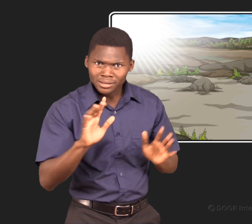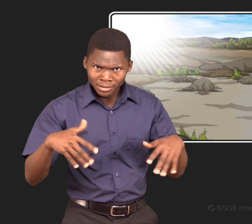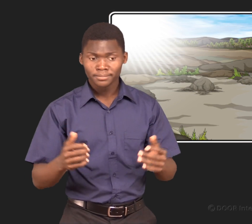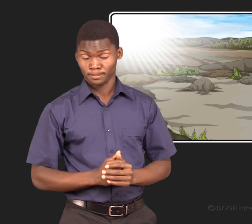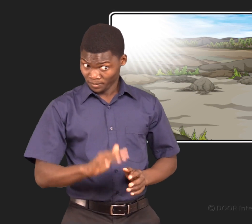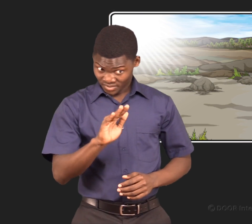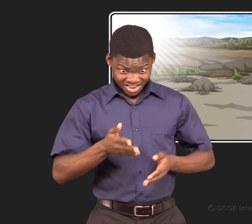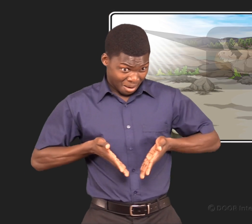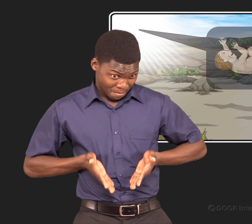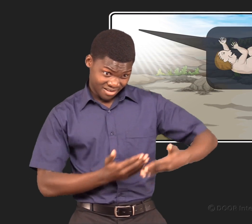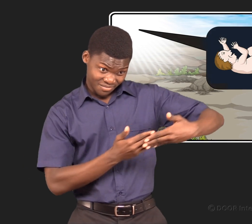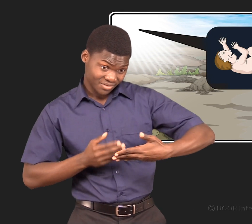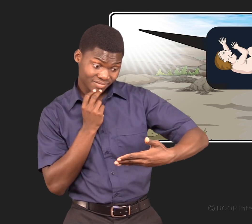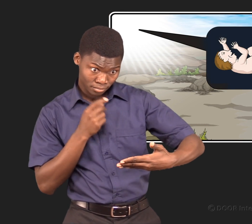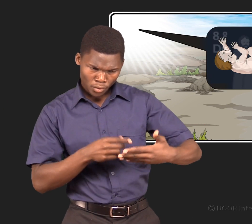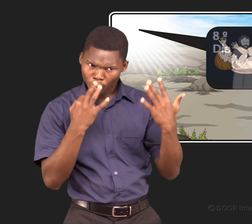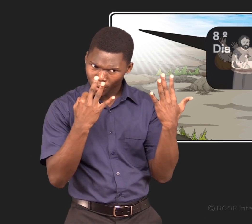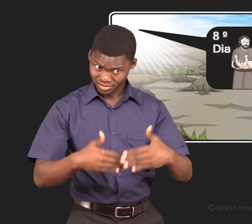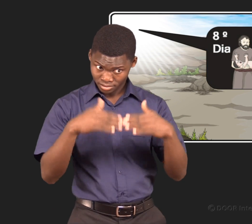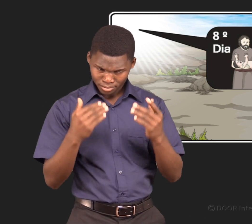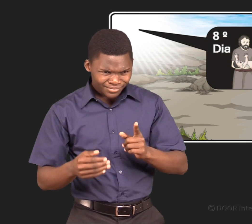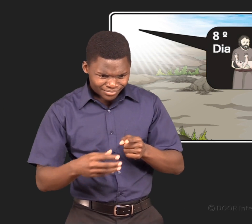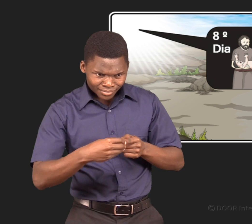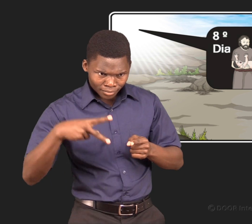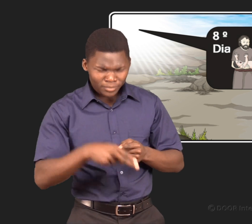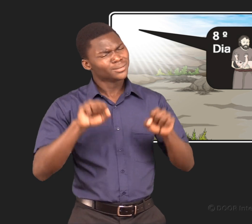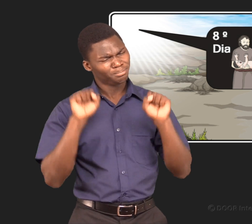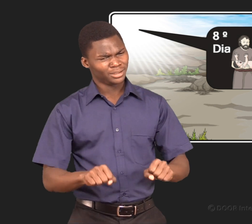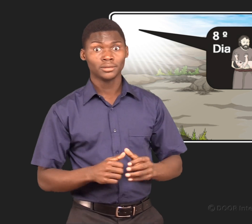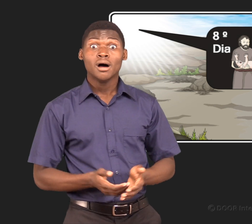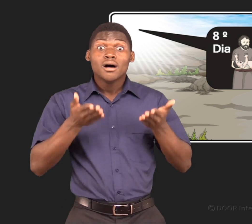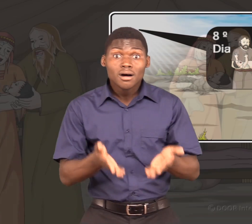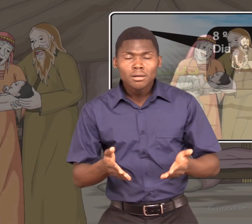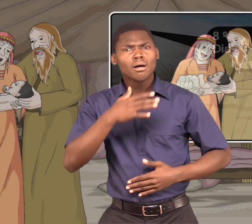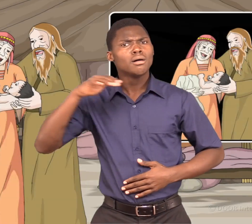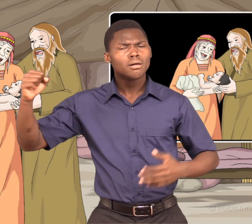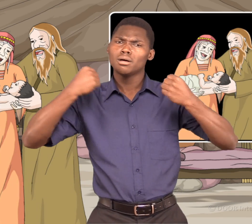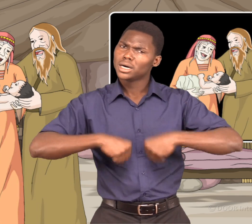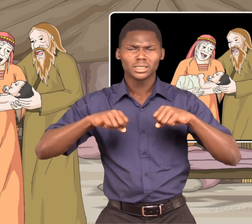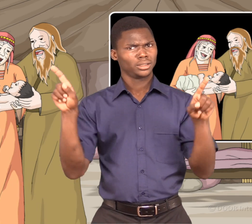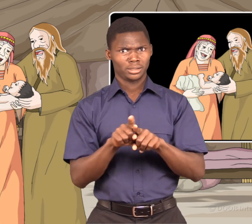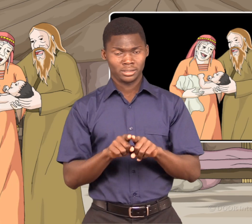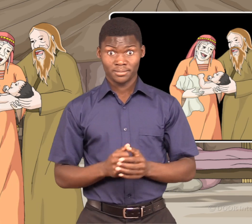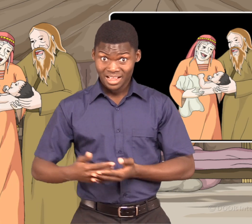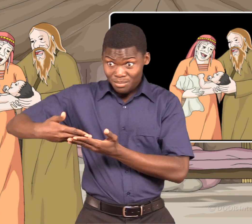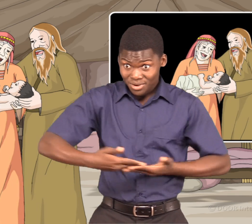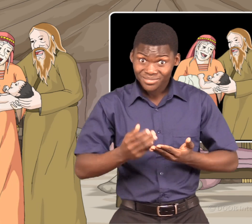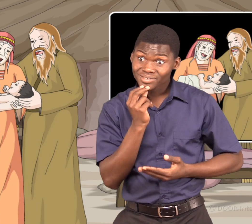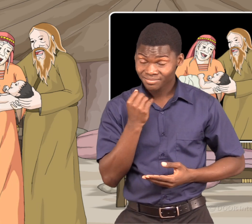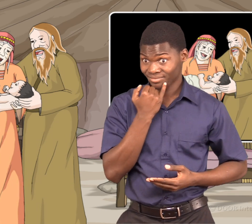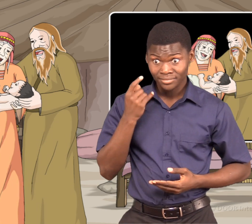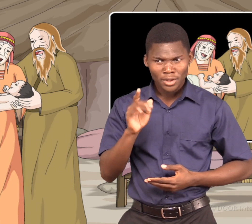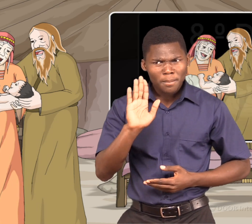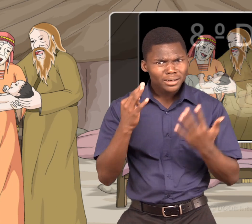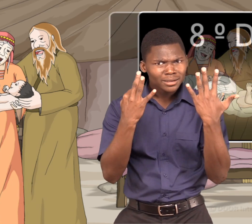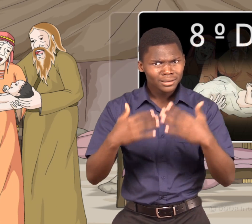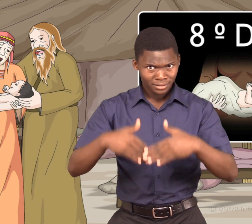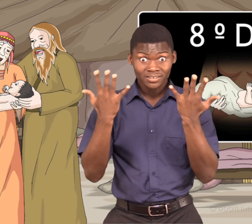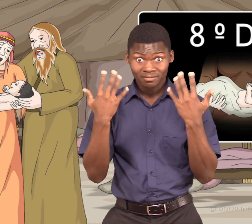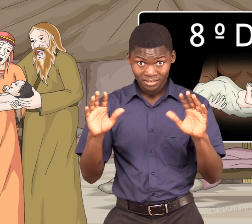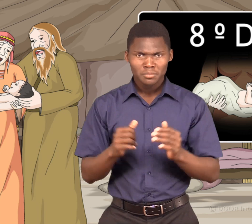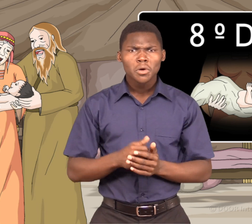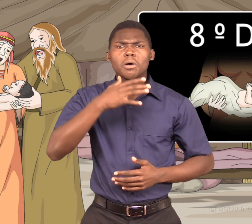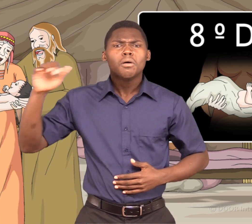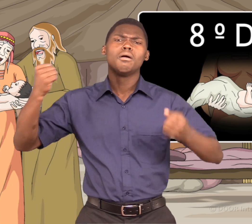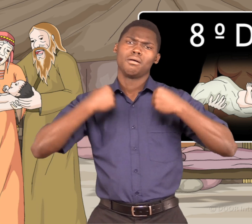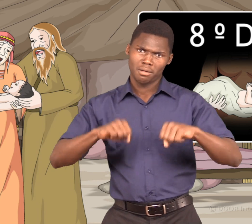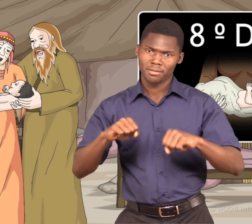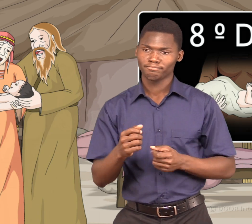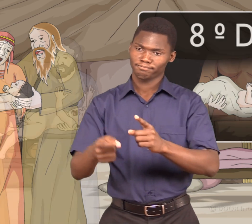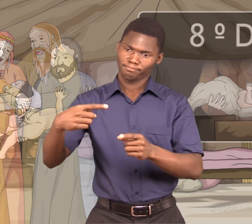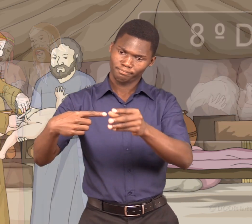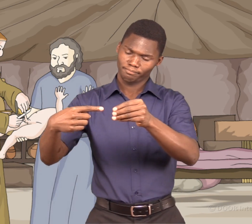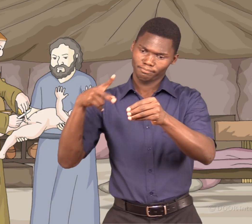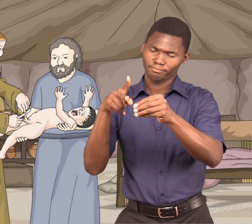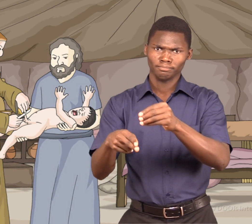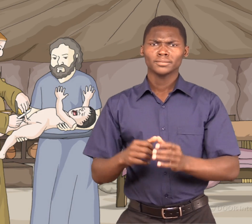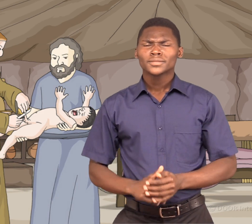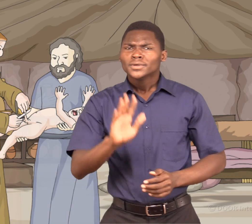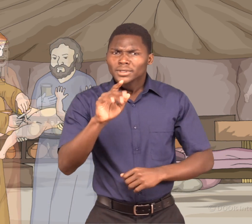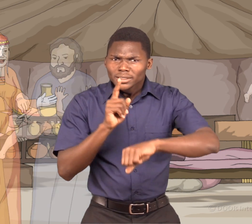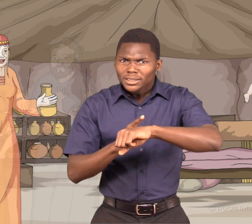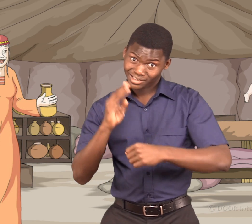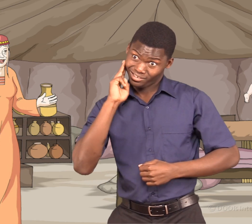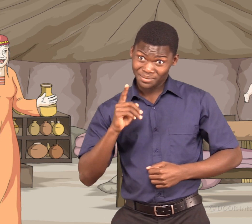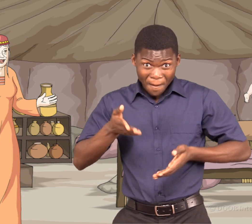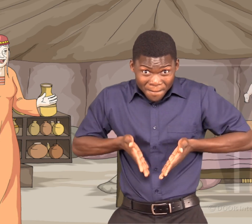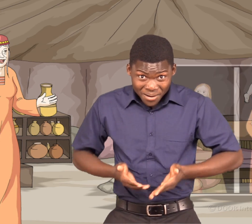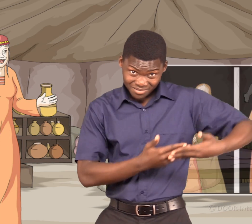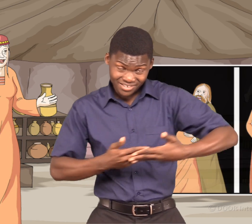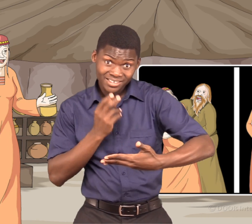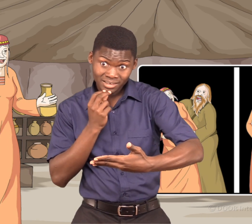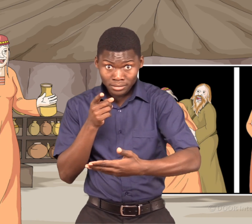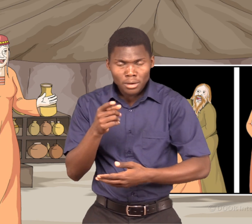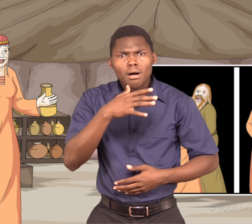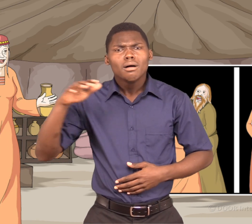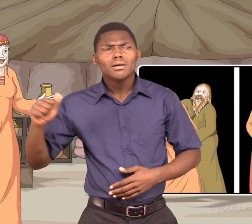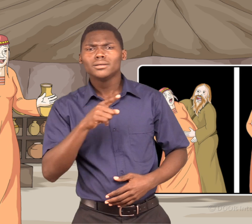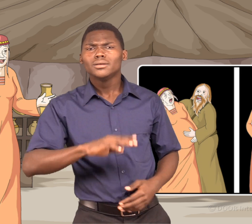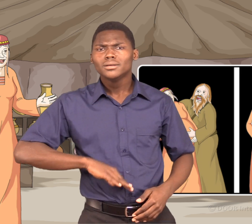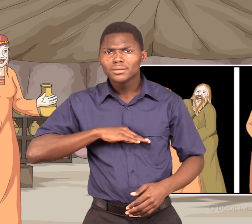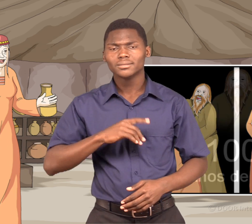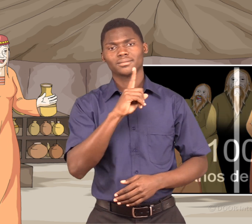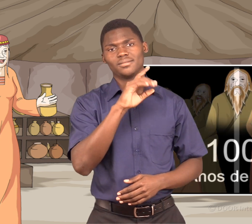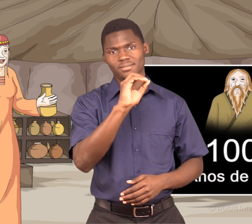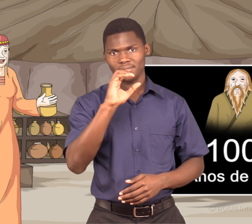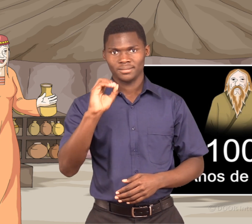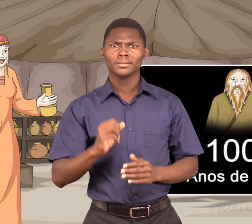When his son Isaac was eight days old, Abraham circumcised him, as God had commanded him.